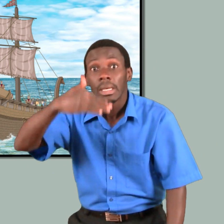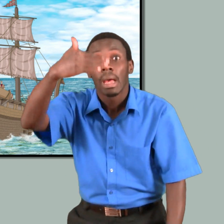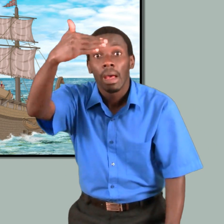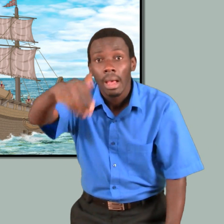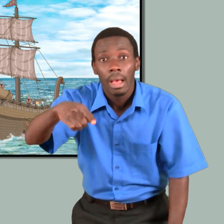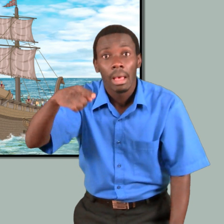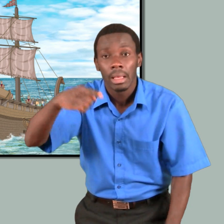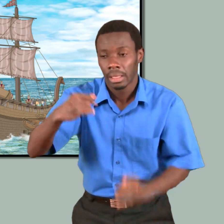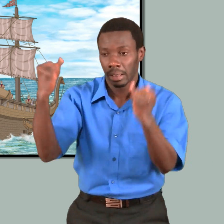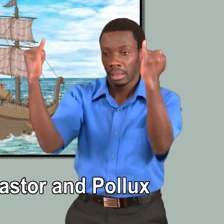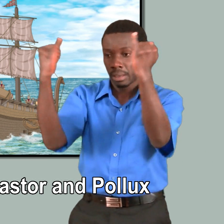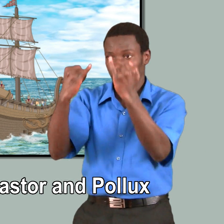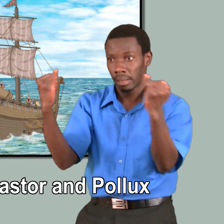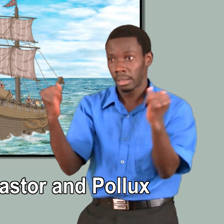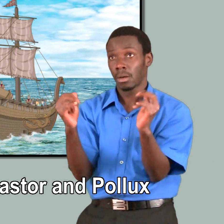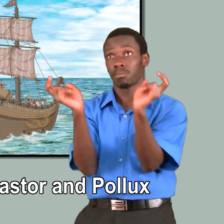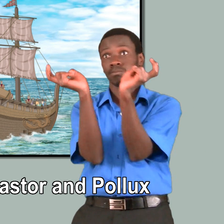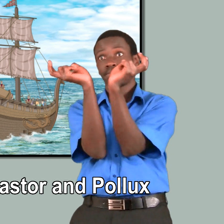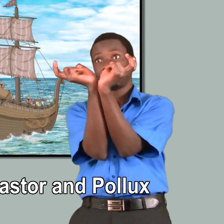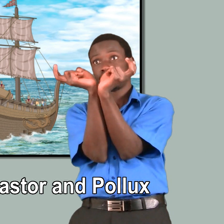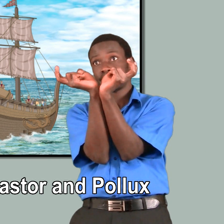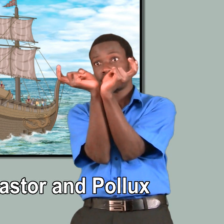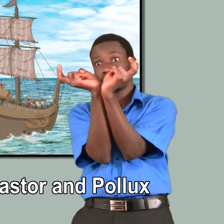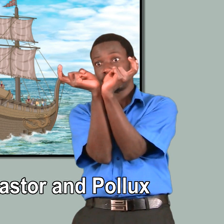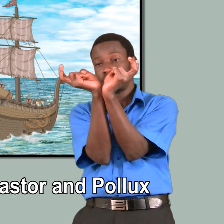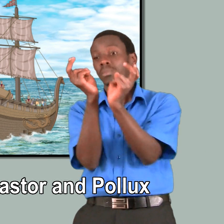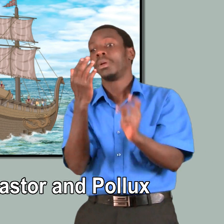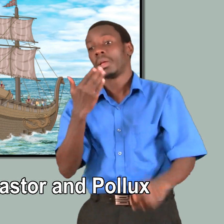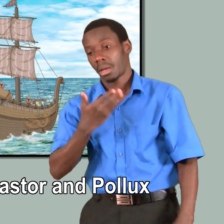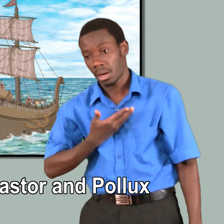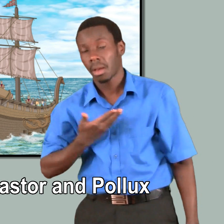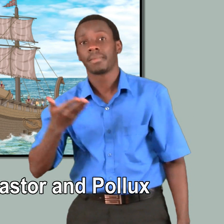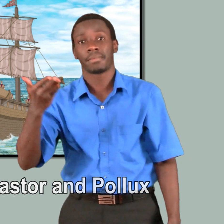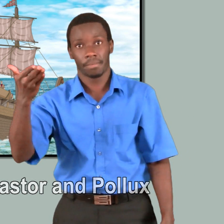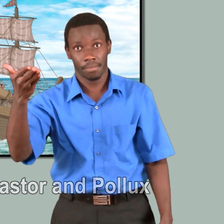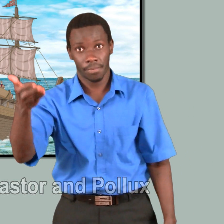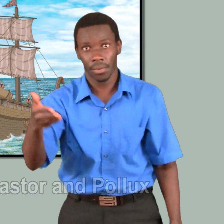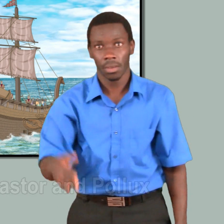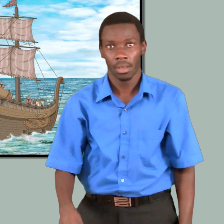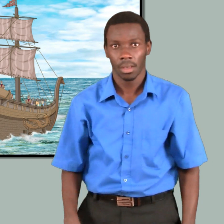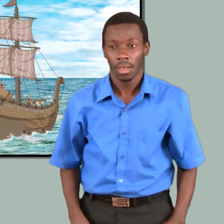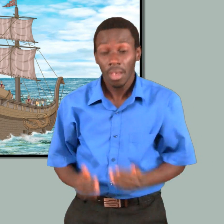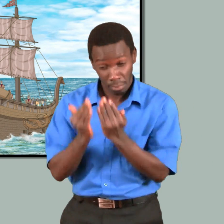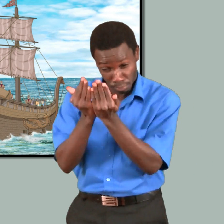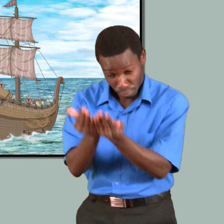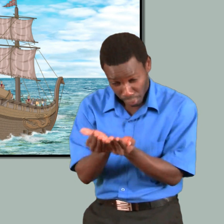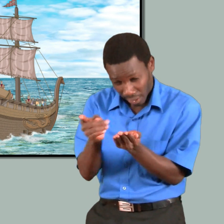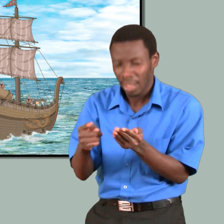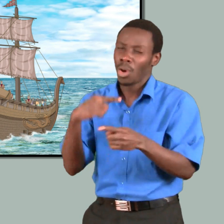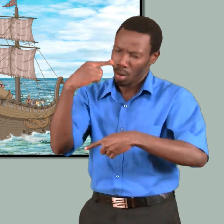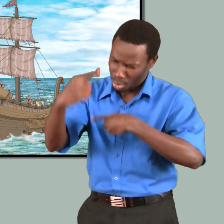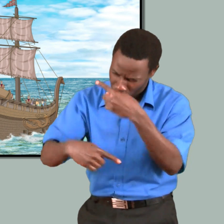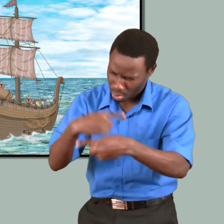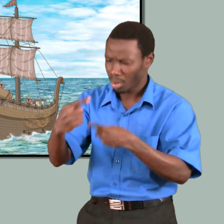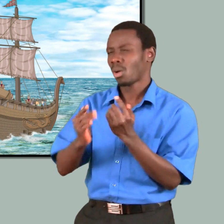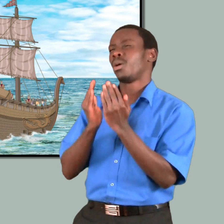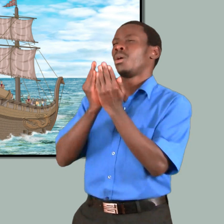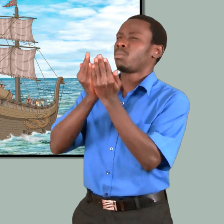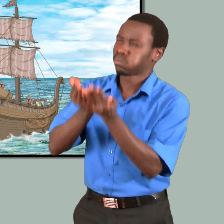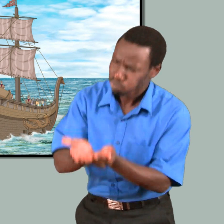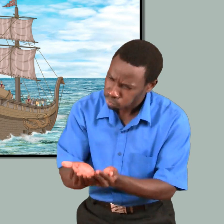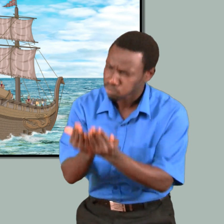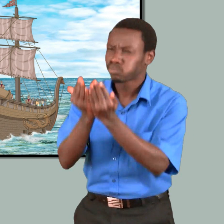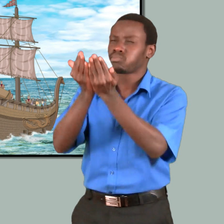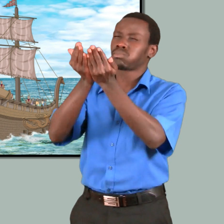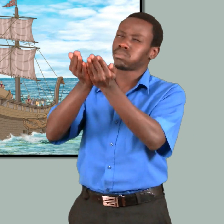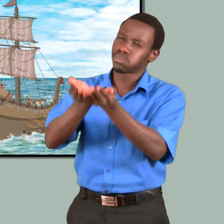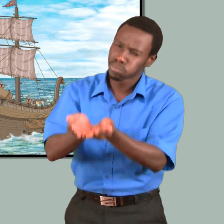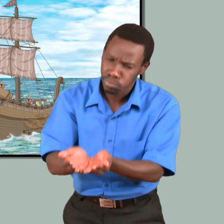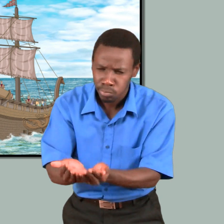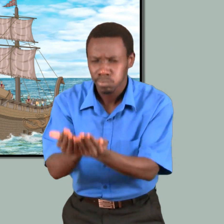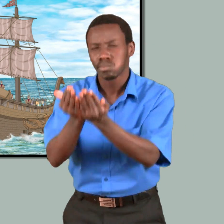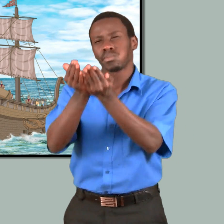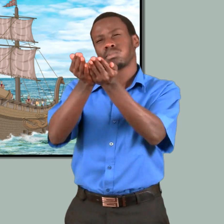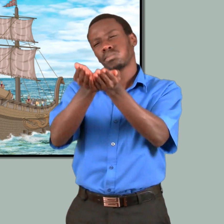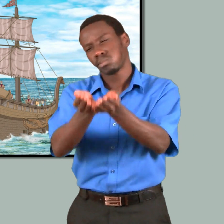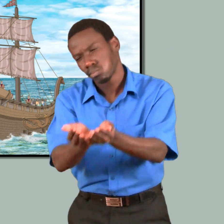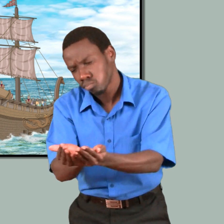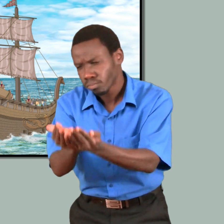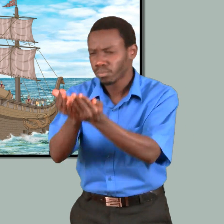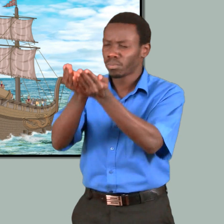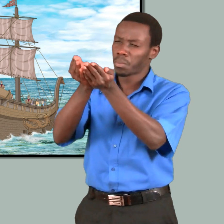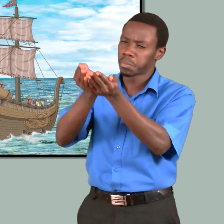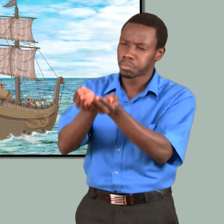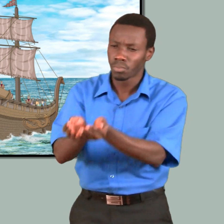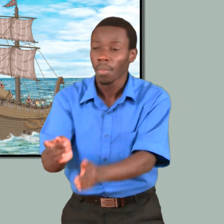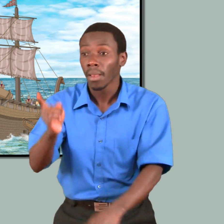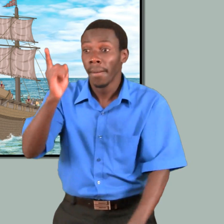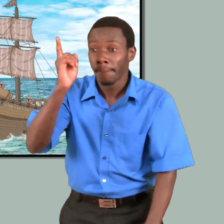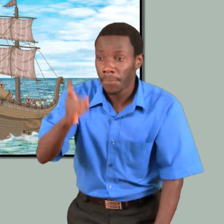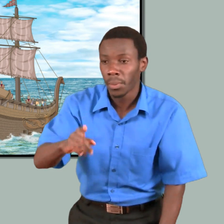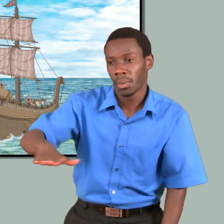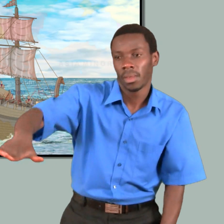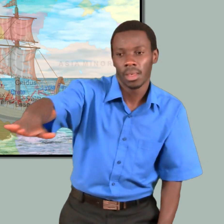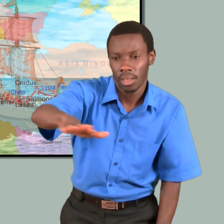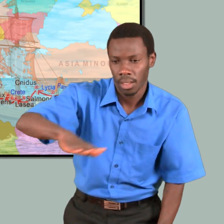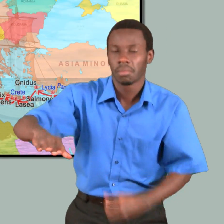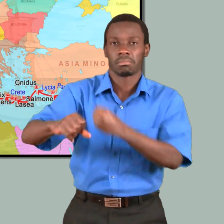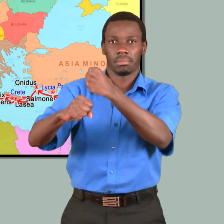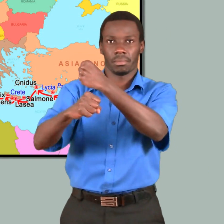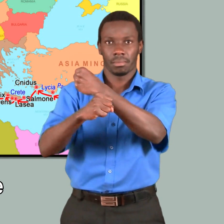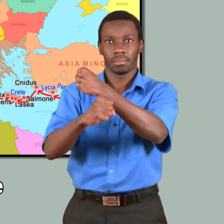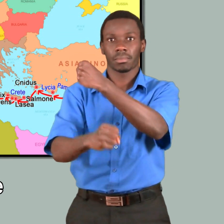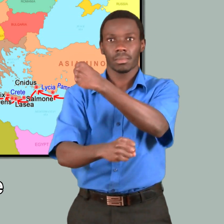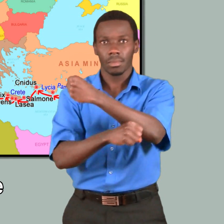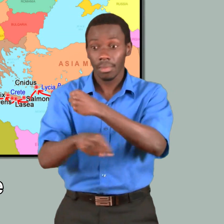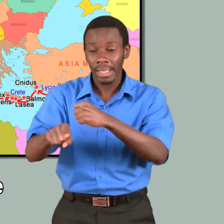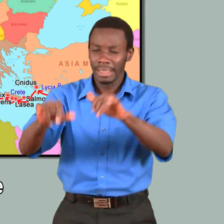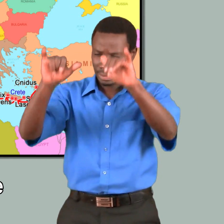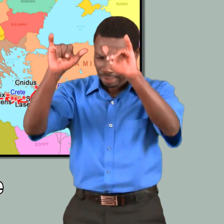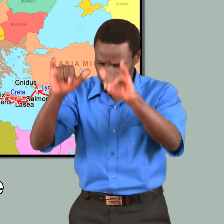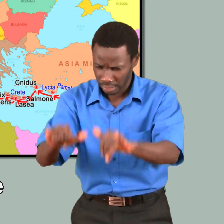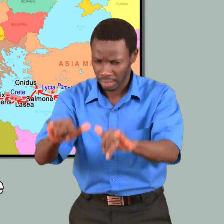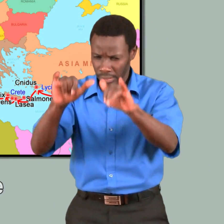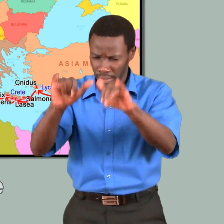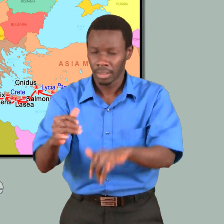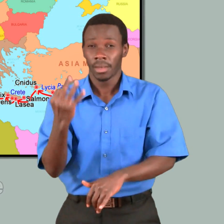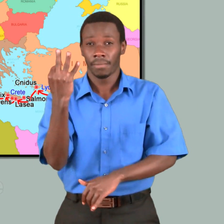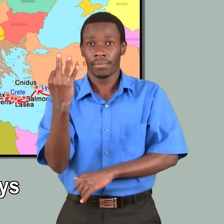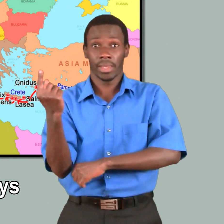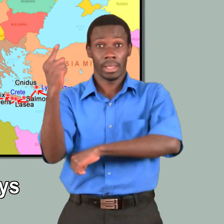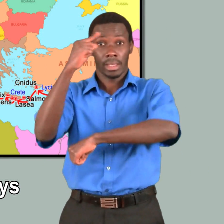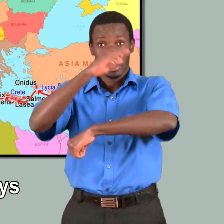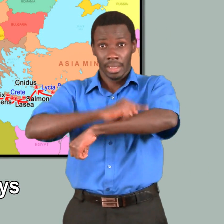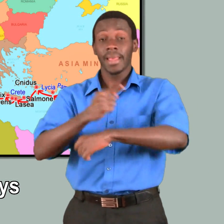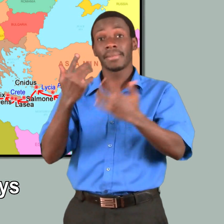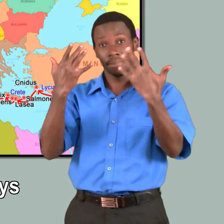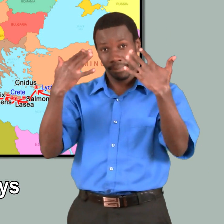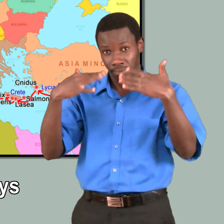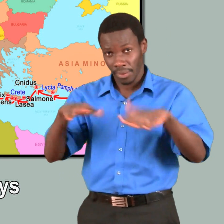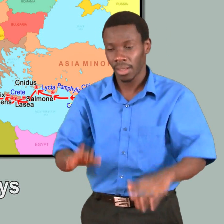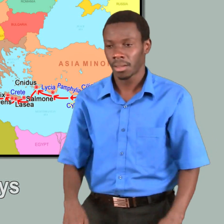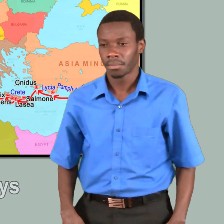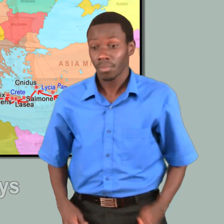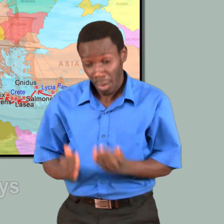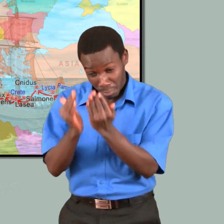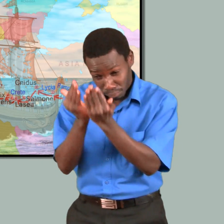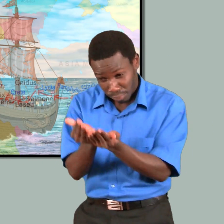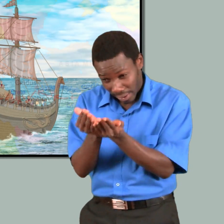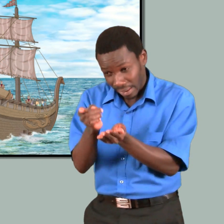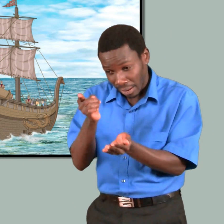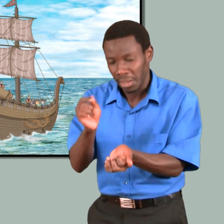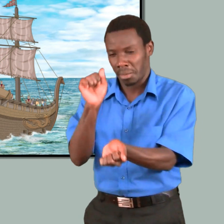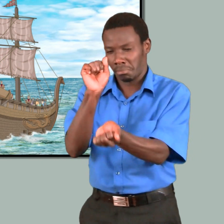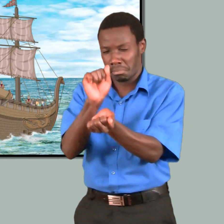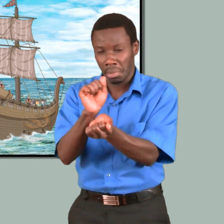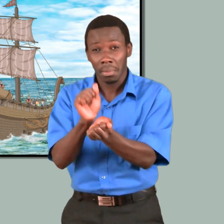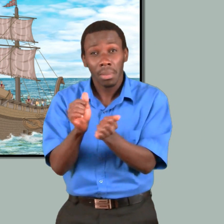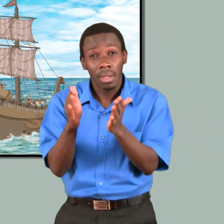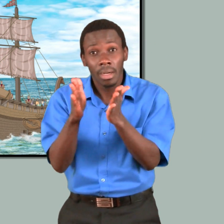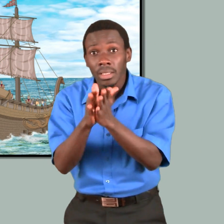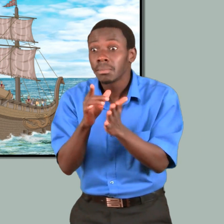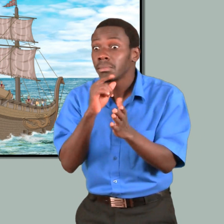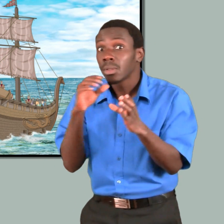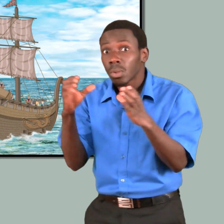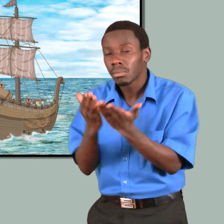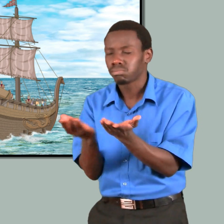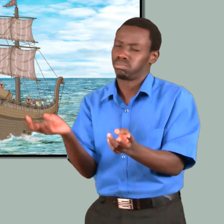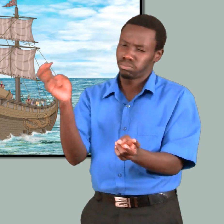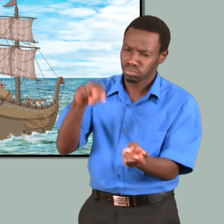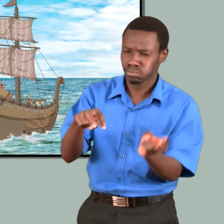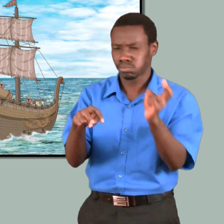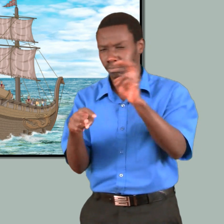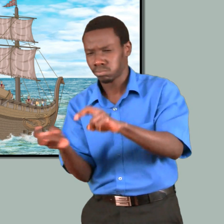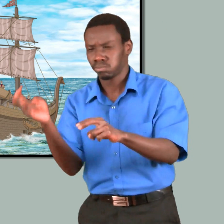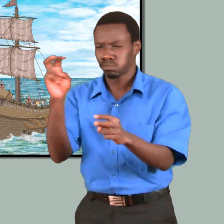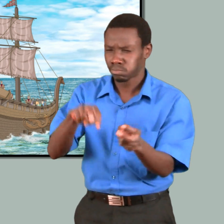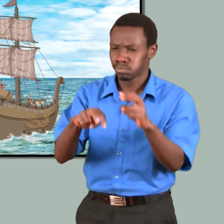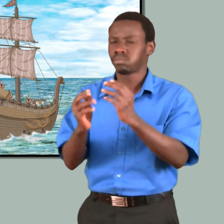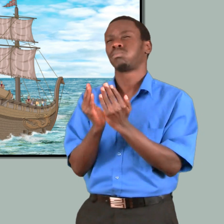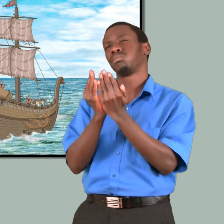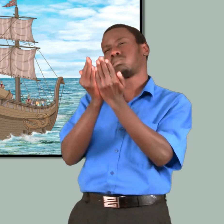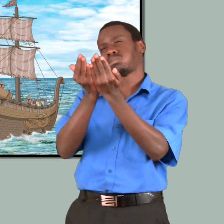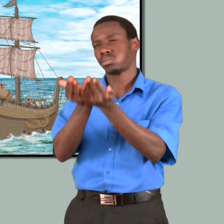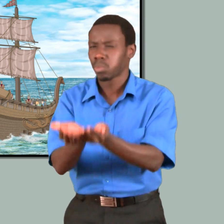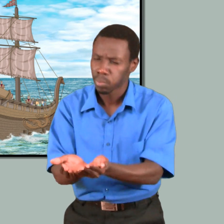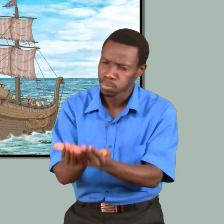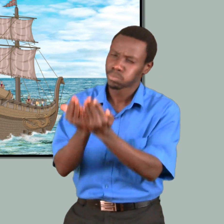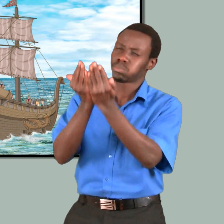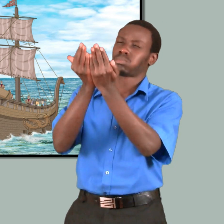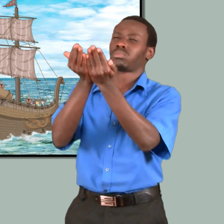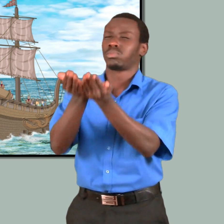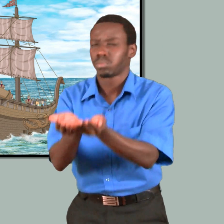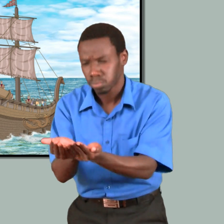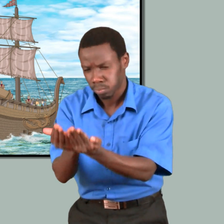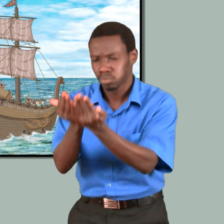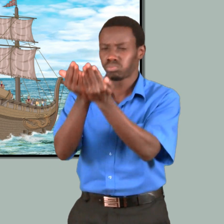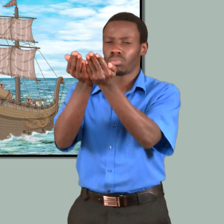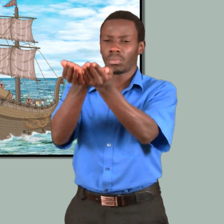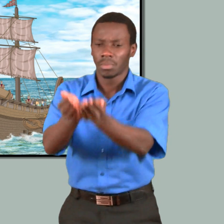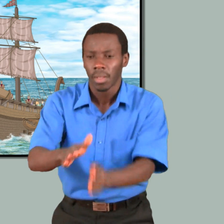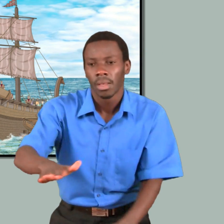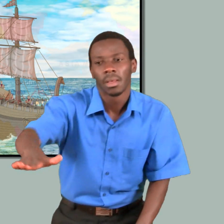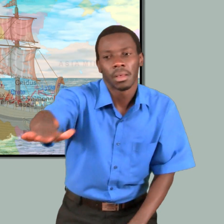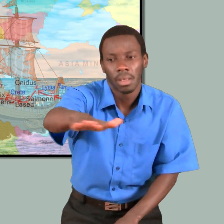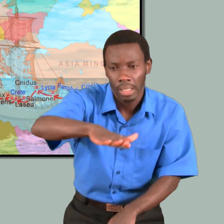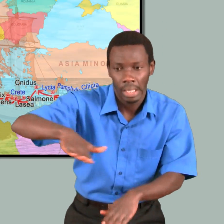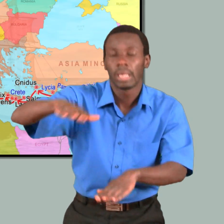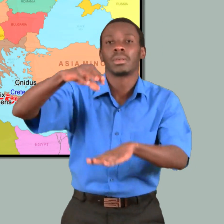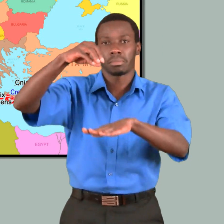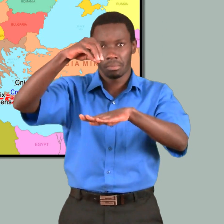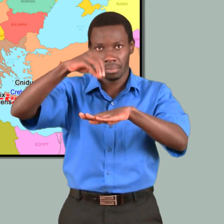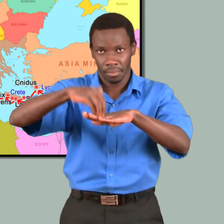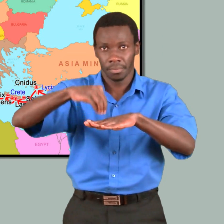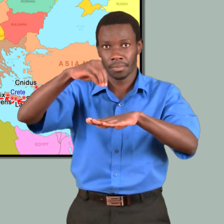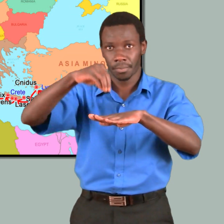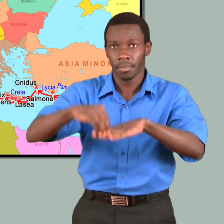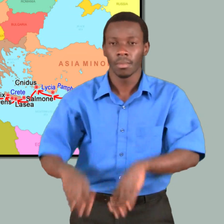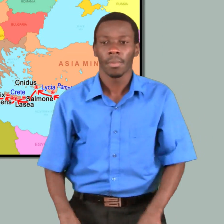It had the Twin Brothers as a figurehead. Putting in at Syracuse, we stayed there three days.